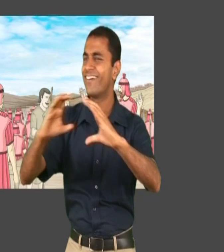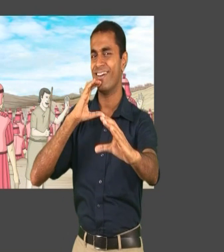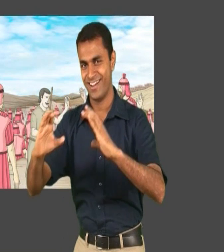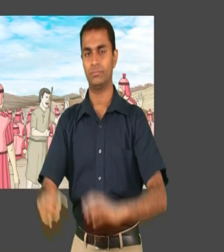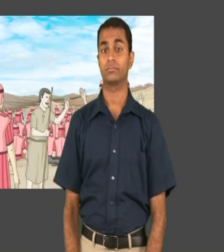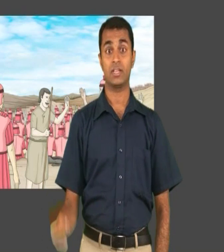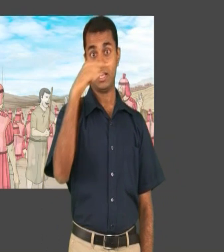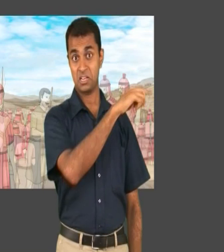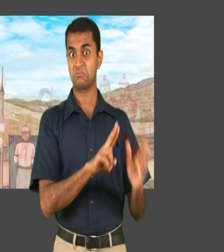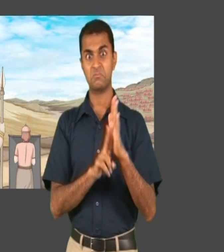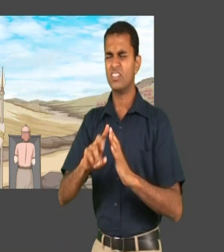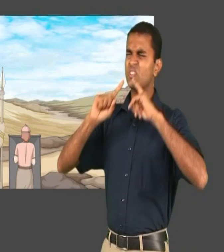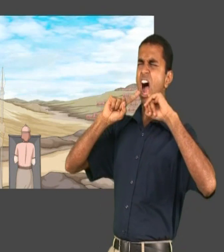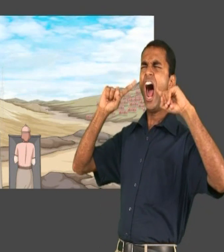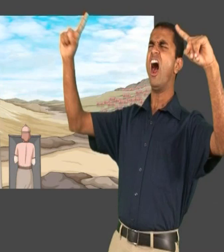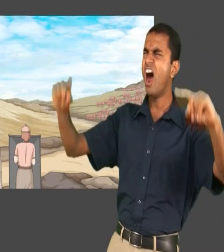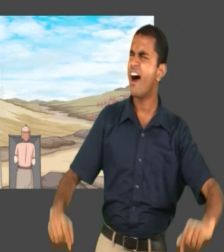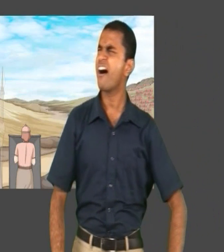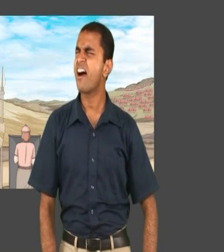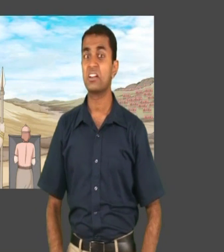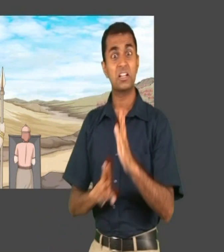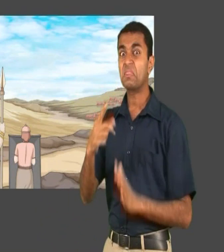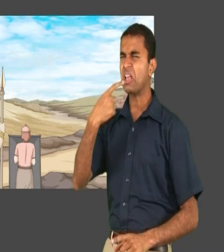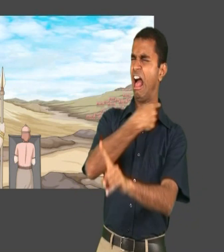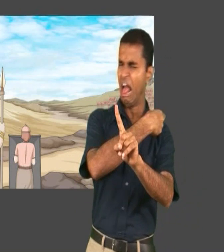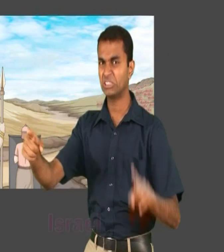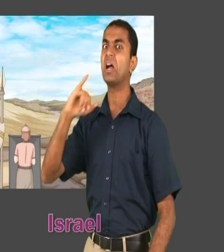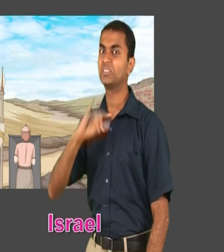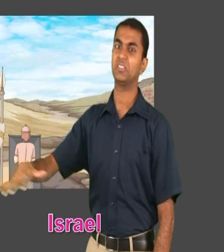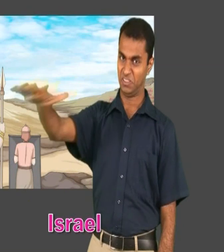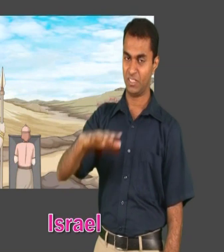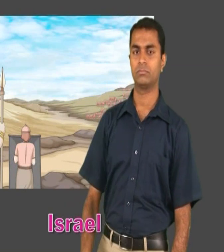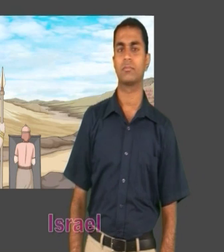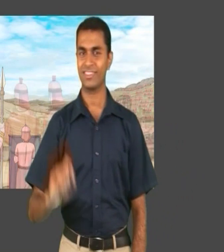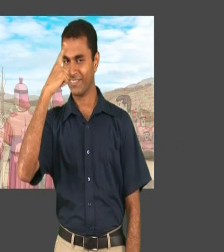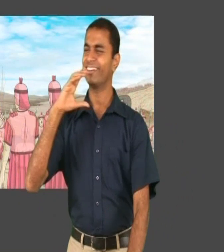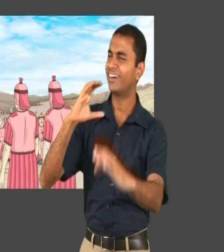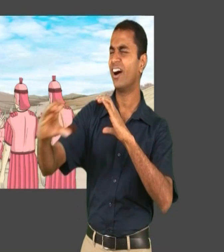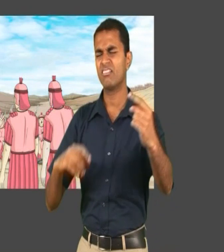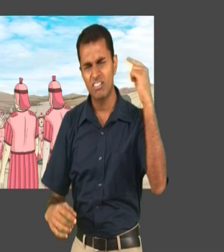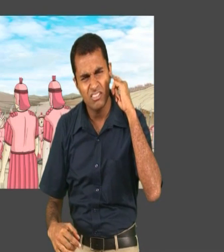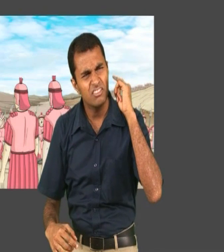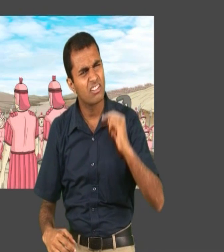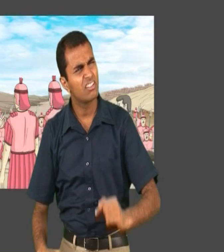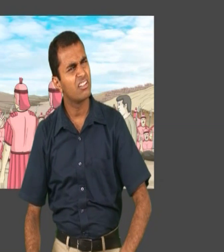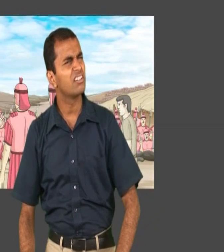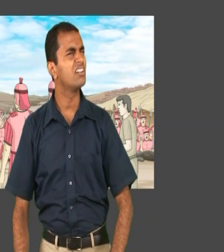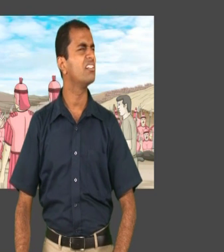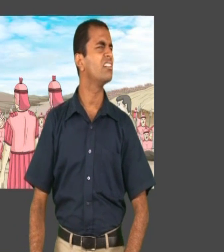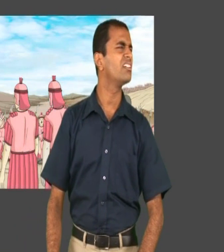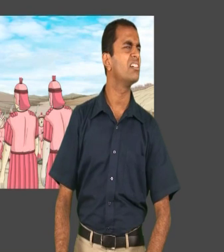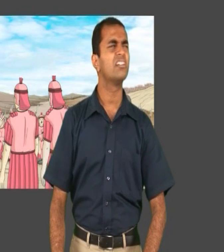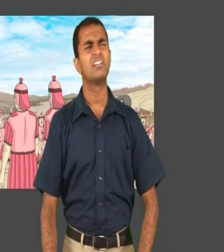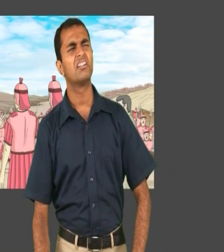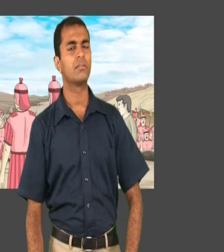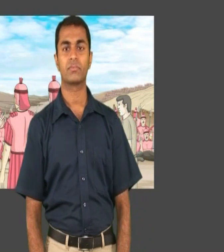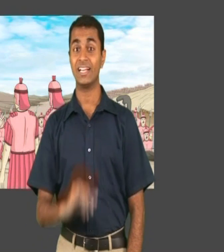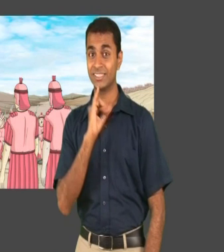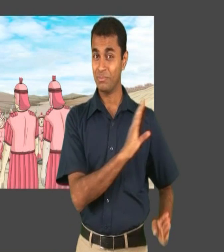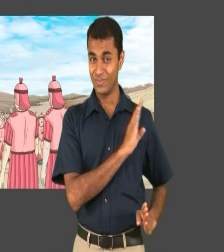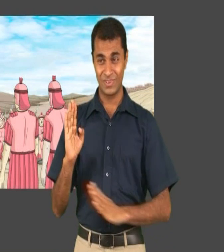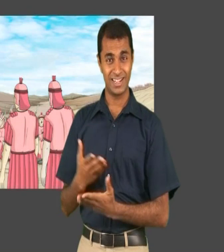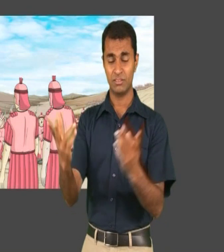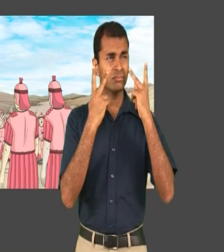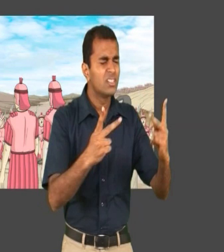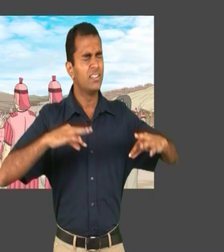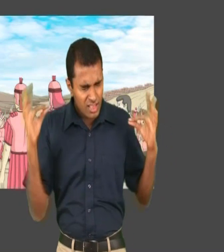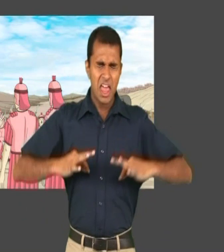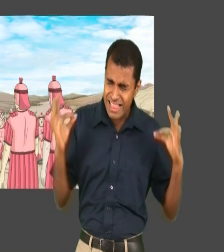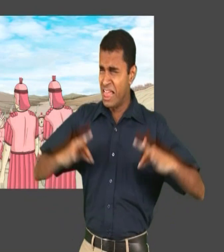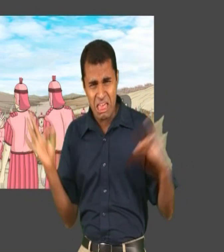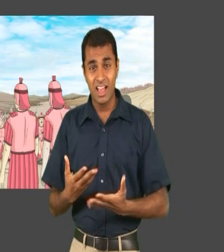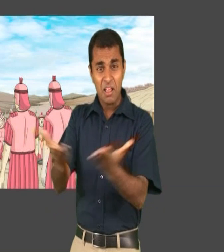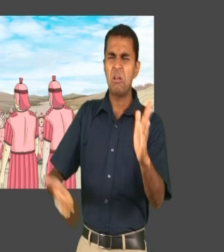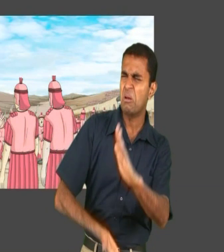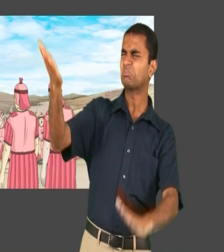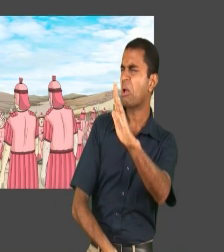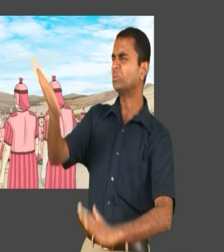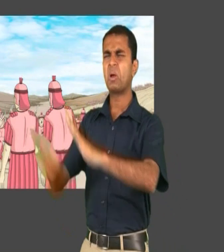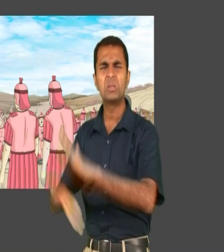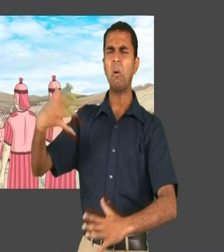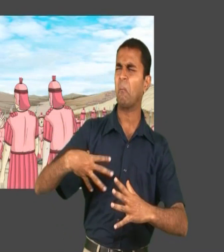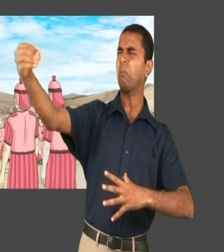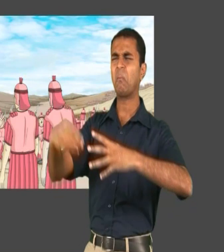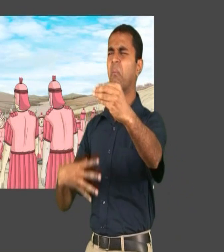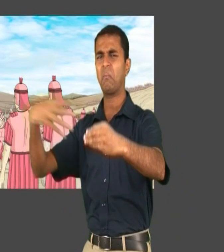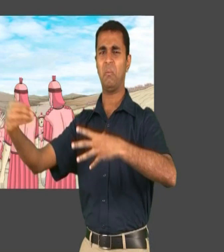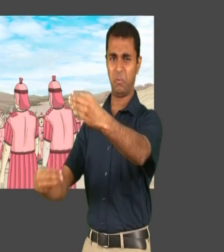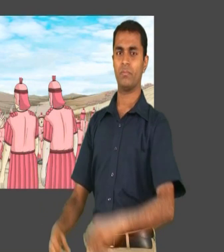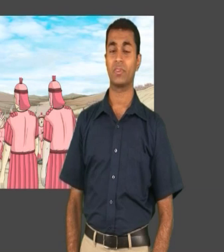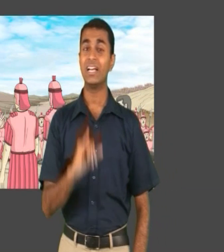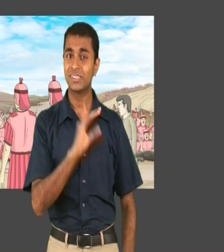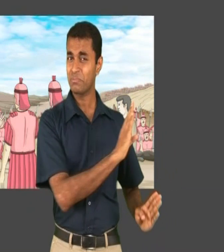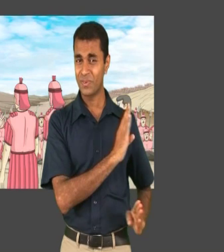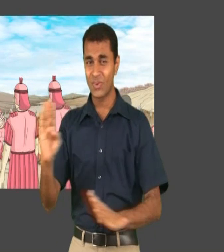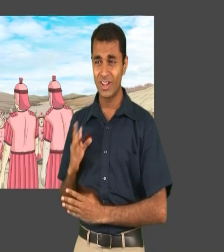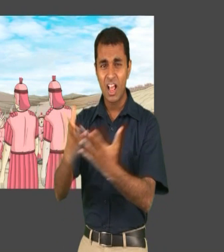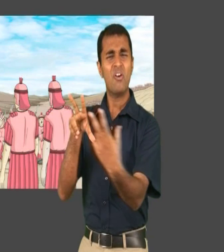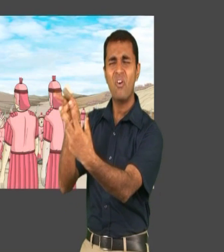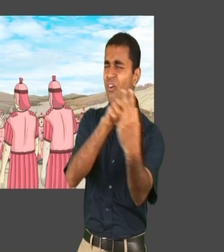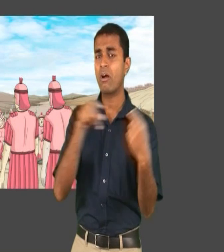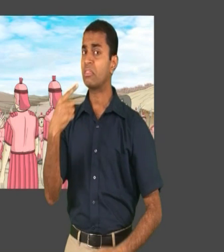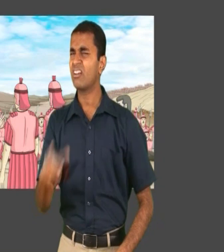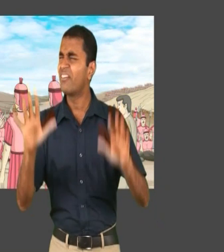And as he was speaking with them, suddenly the champion named Goliath, the Philistine from Gath, came forward from the Philistines and shouted his usual words, which David also heard.